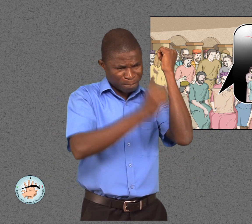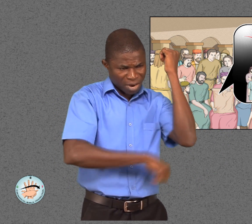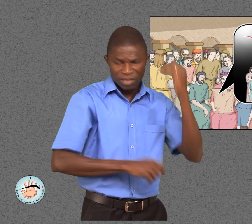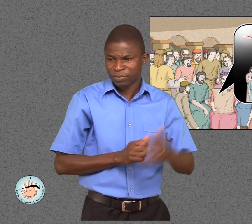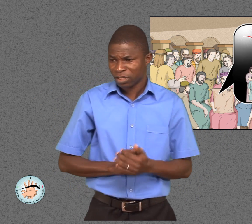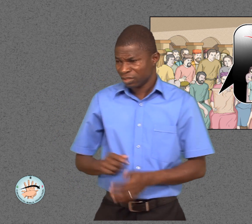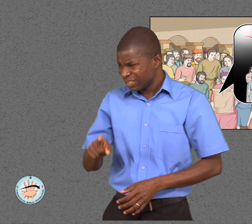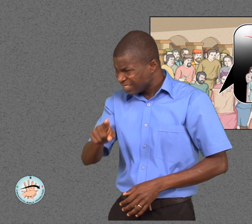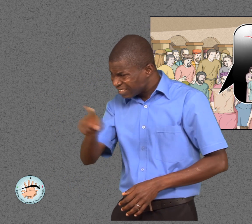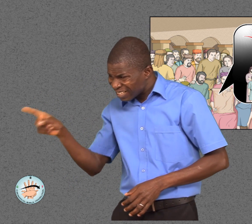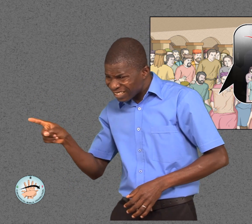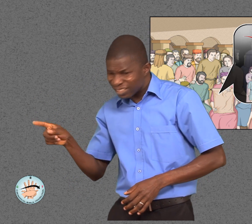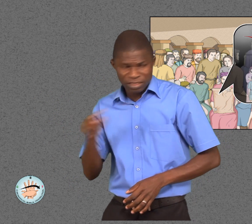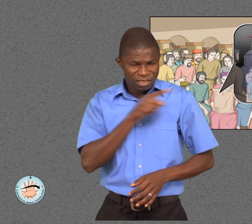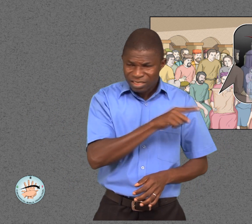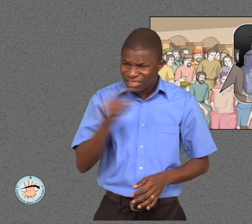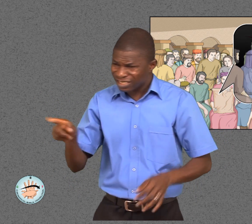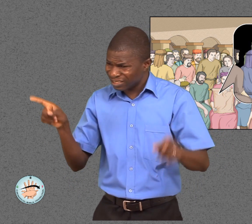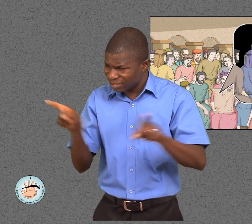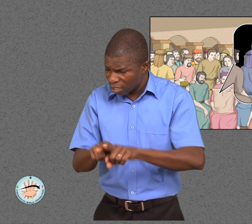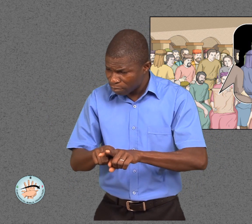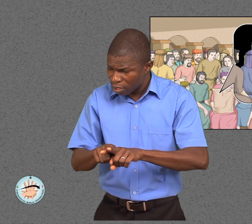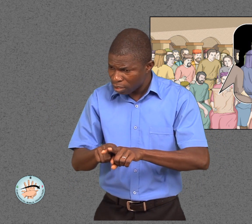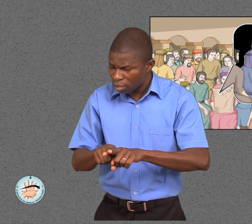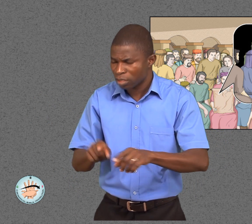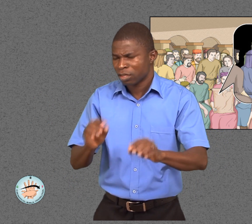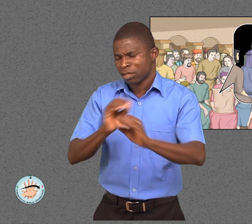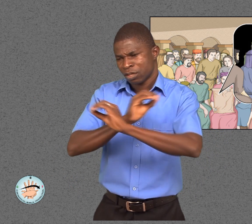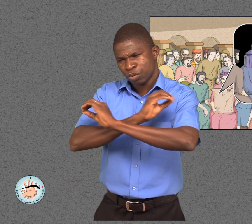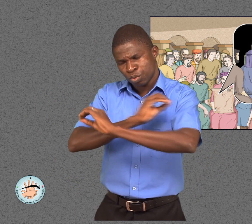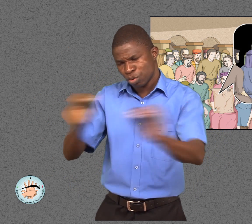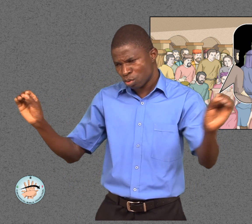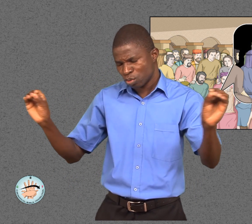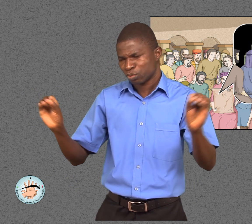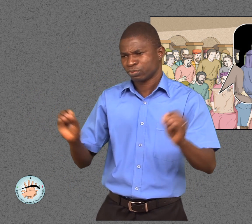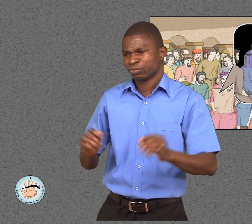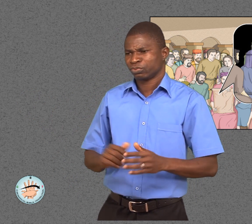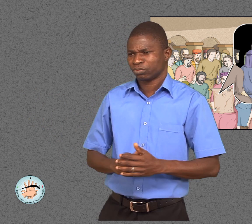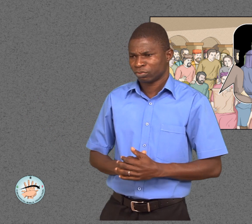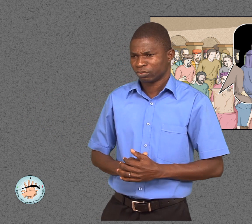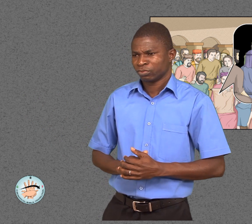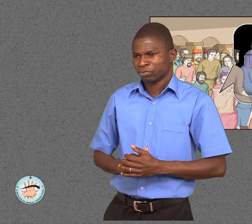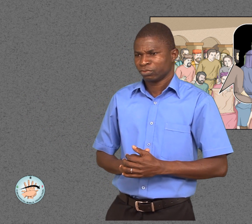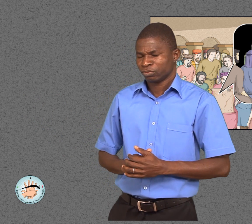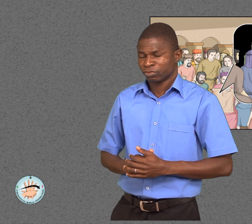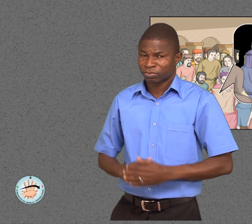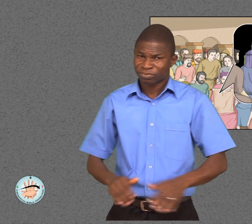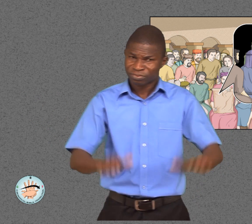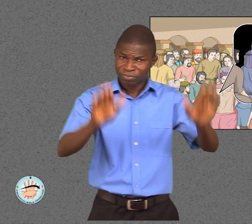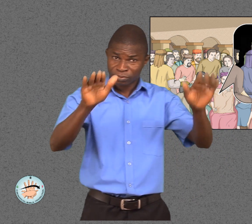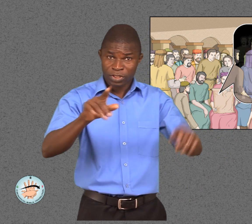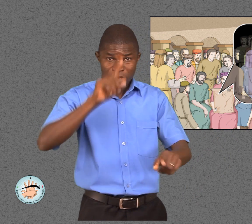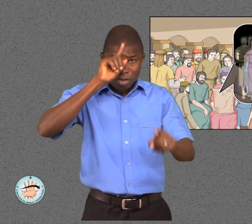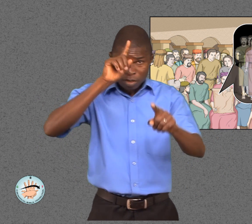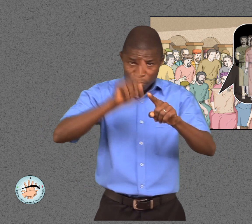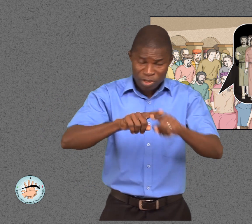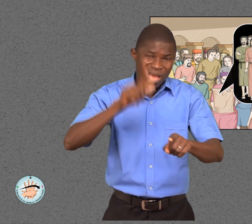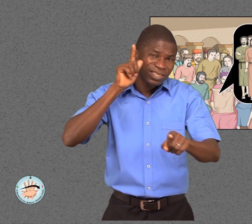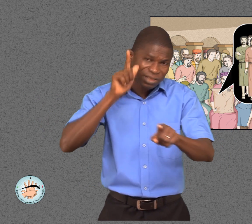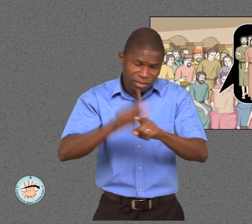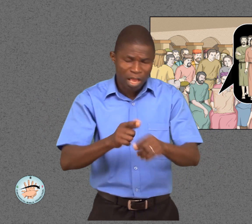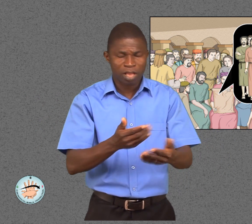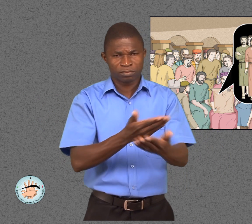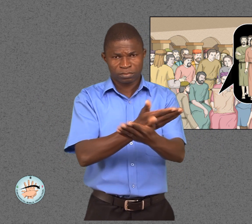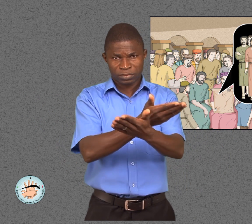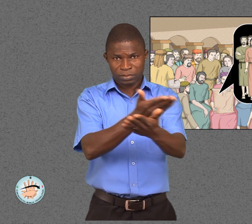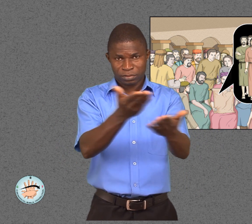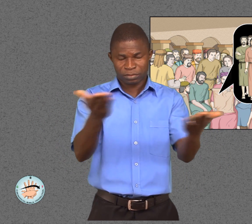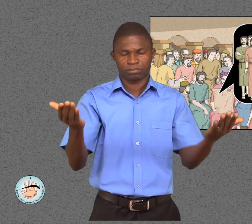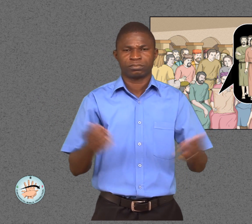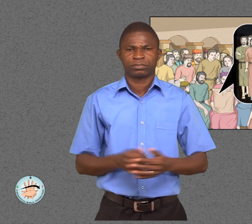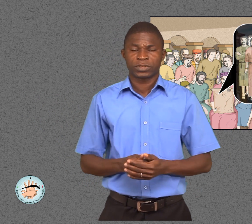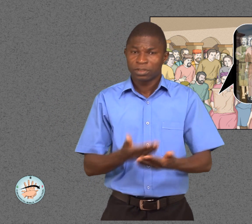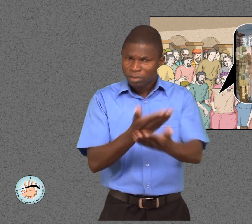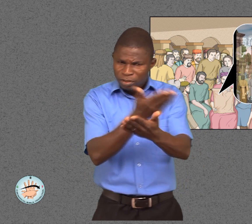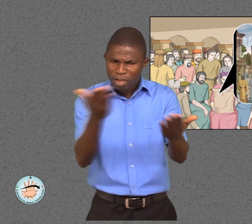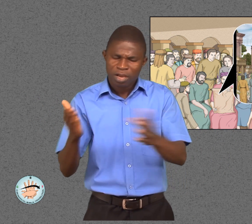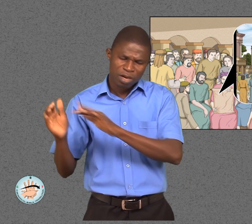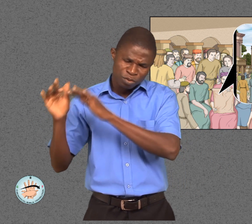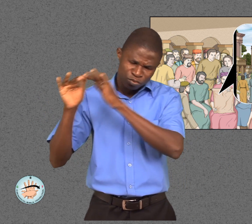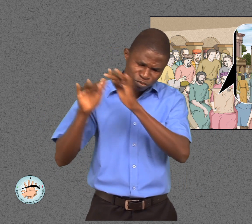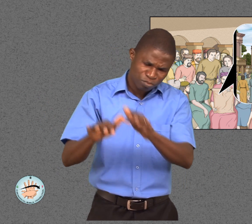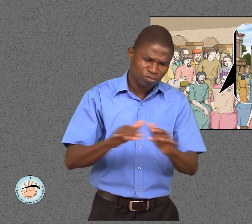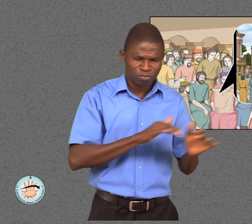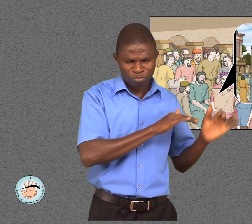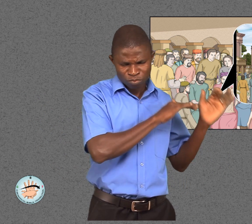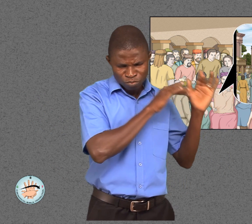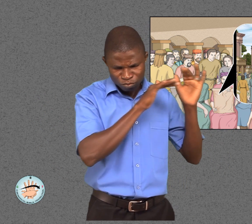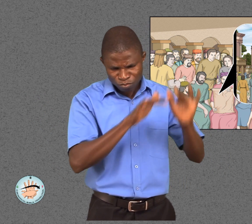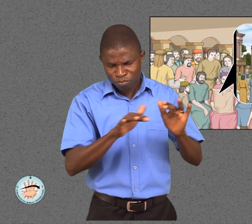So, my brothers, when you come together to eat, wait for one another.